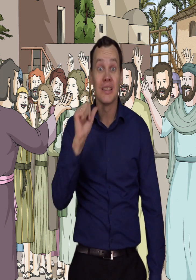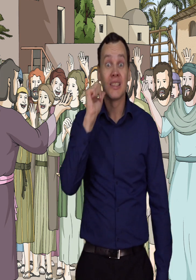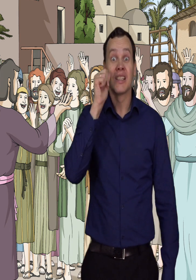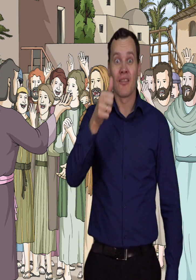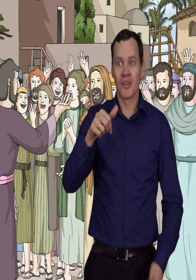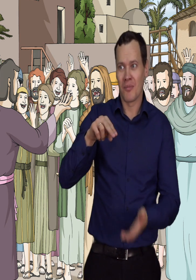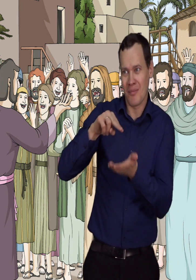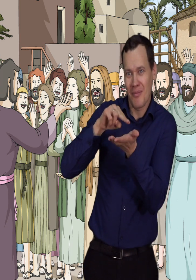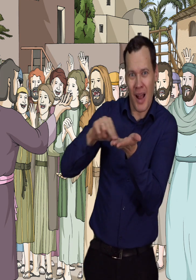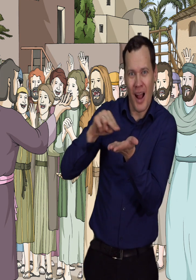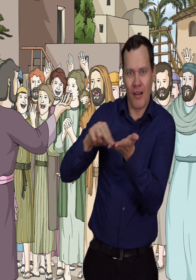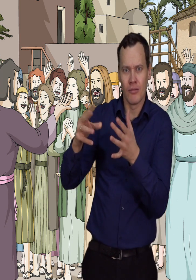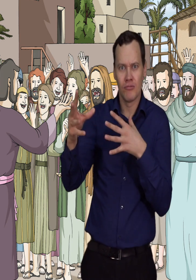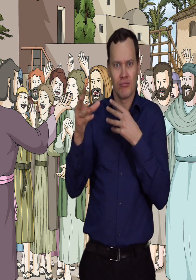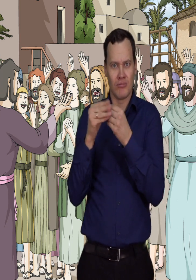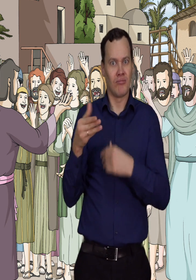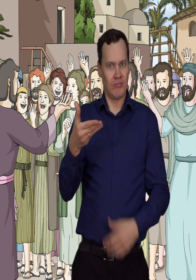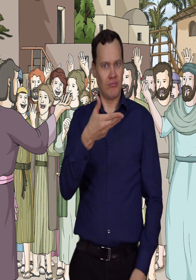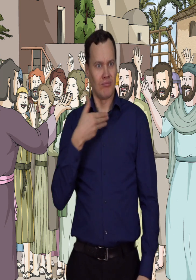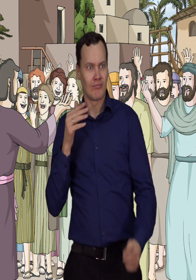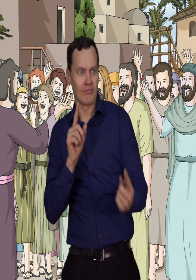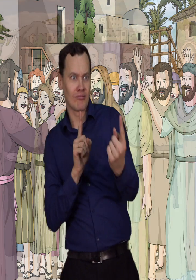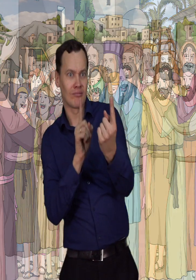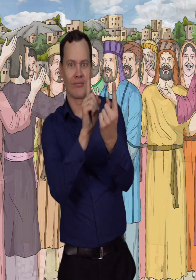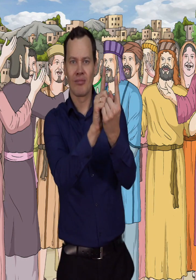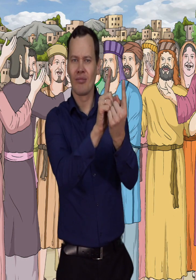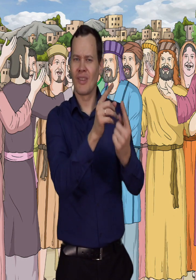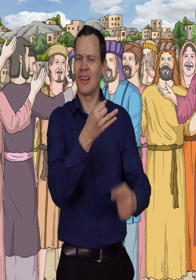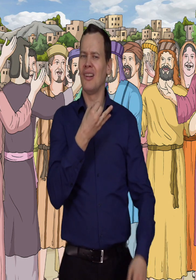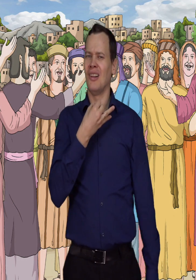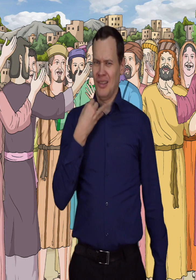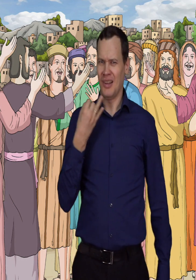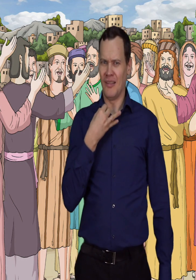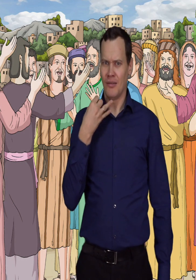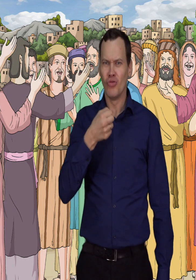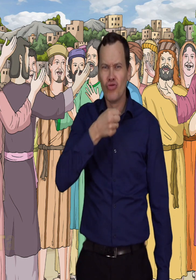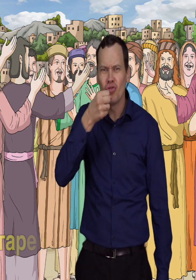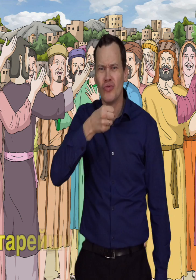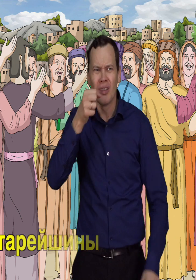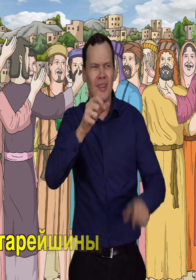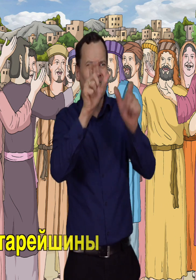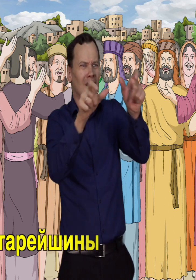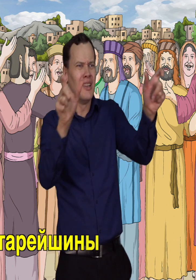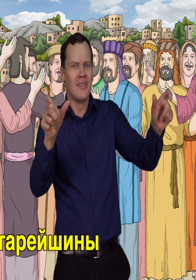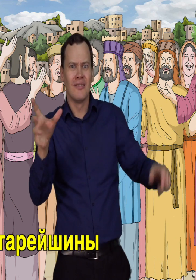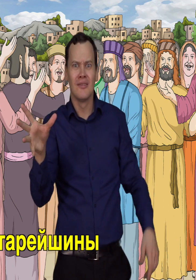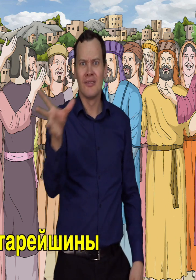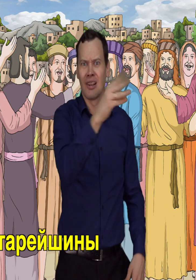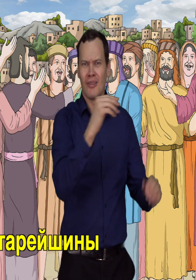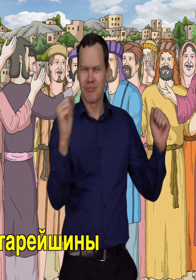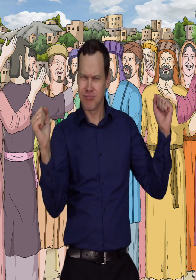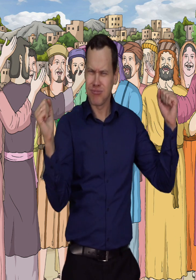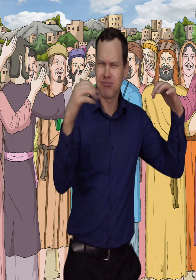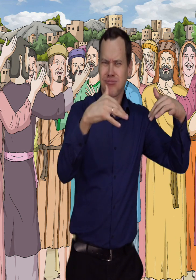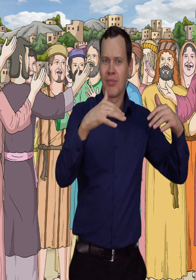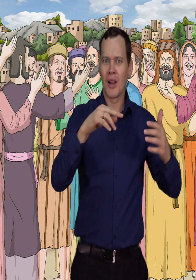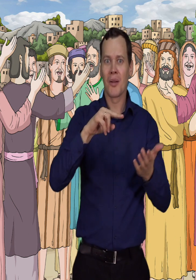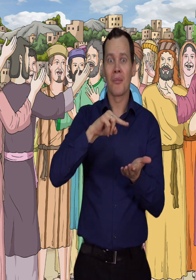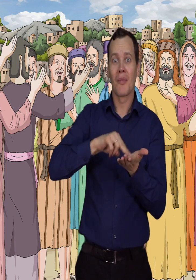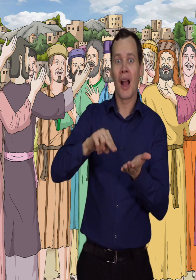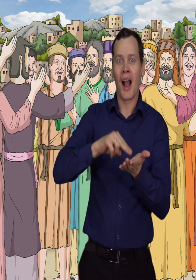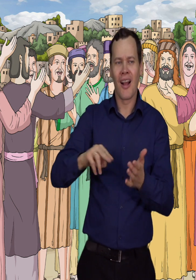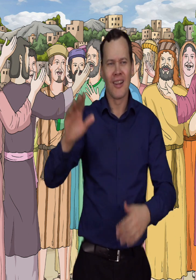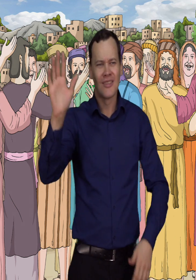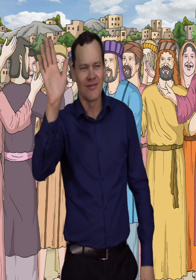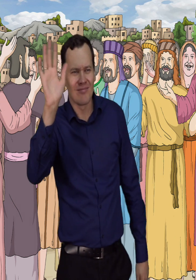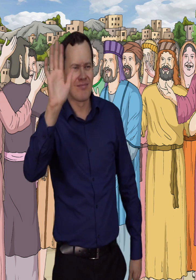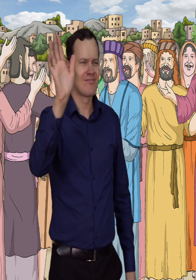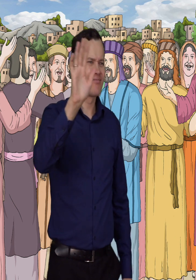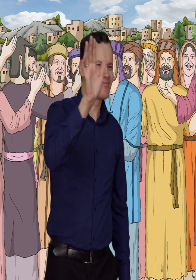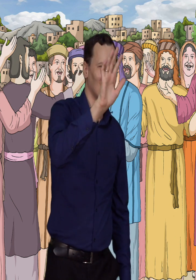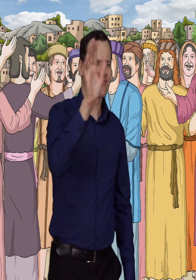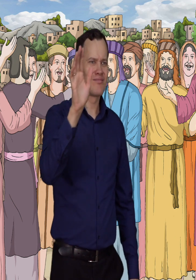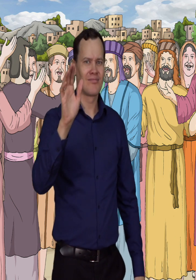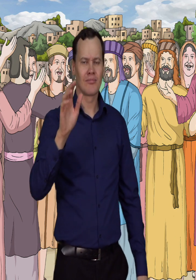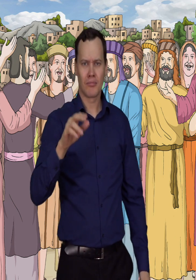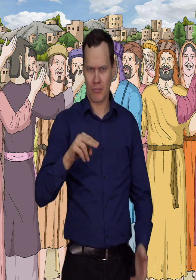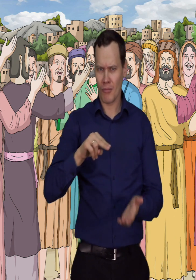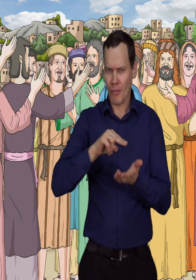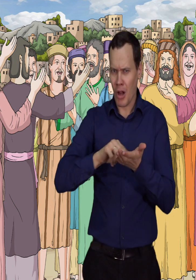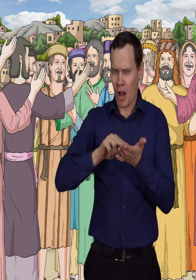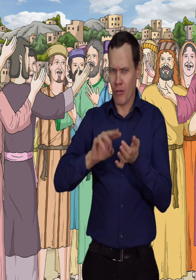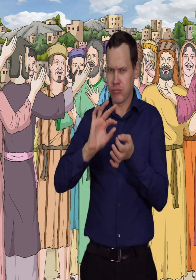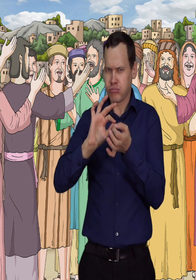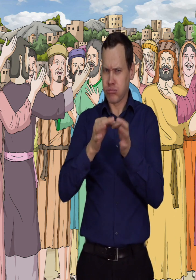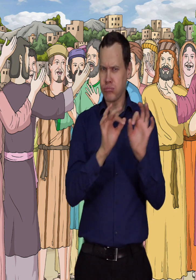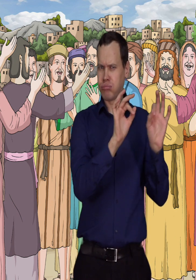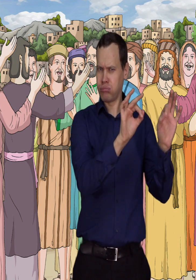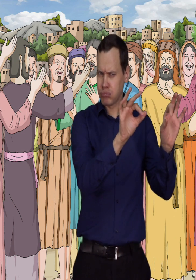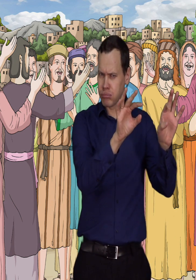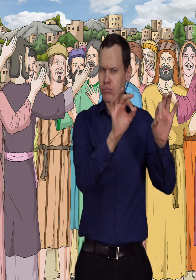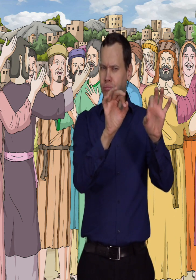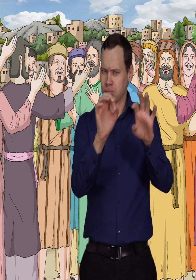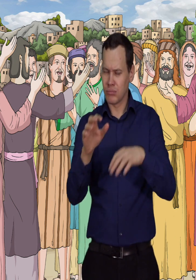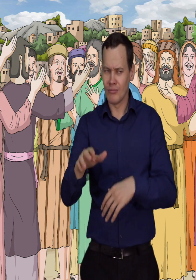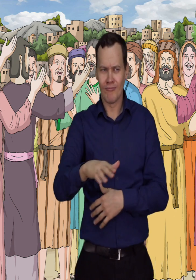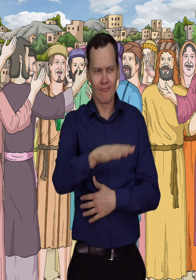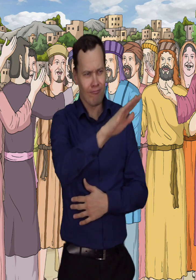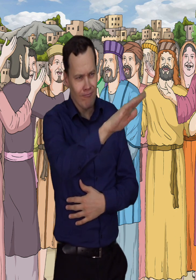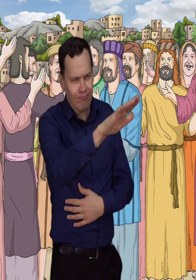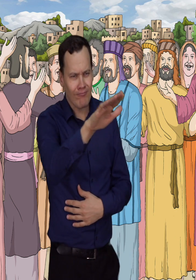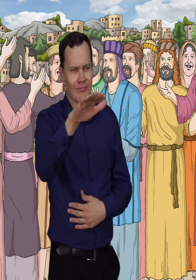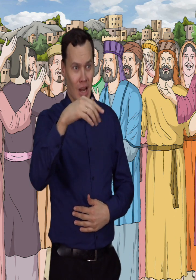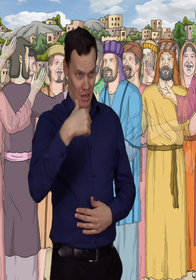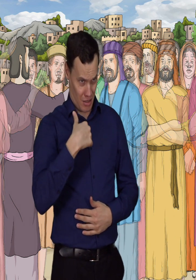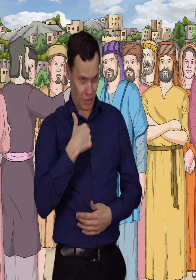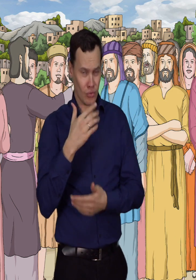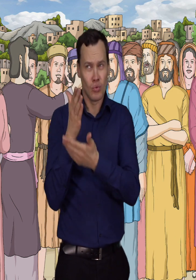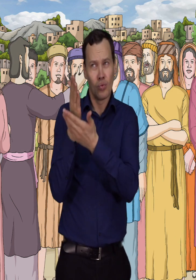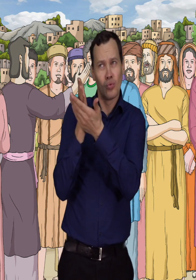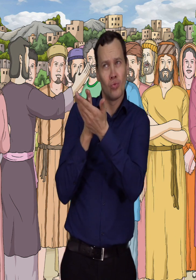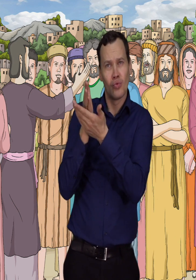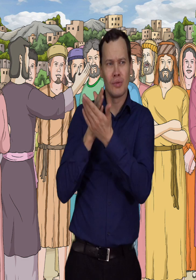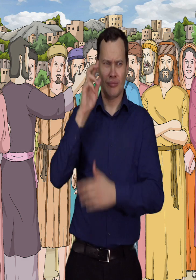The next day Paul went in with us to see James, and all the elders were present.